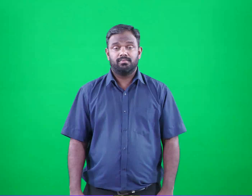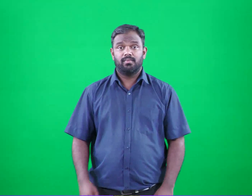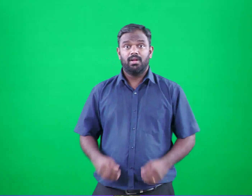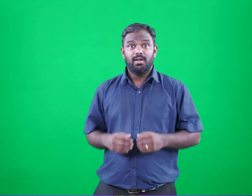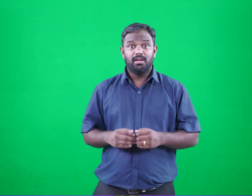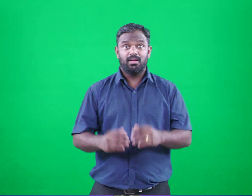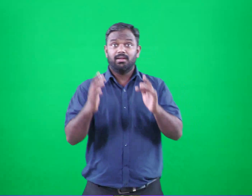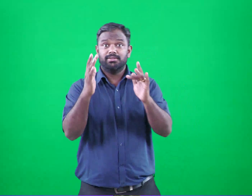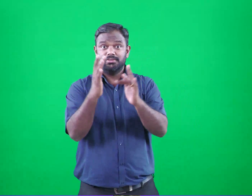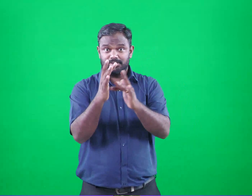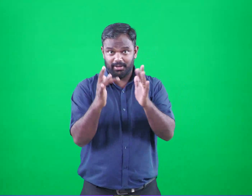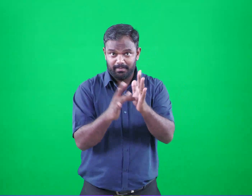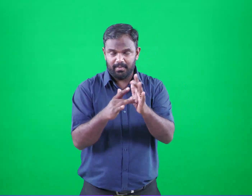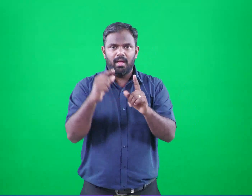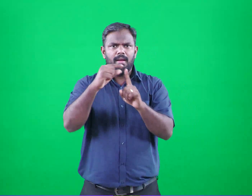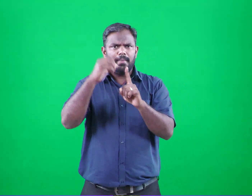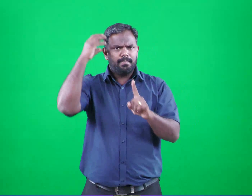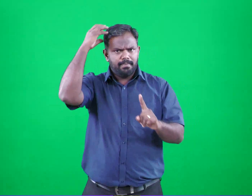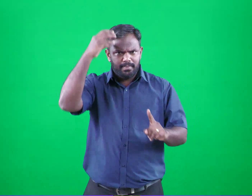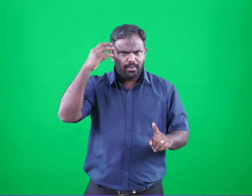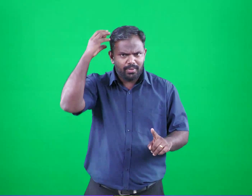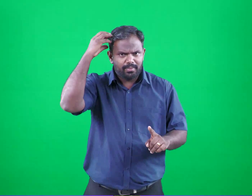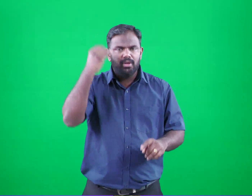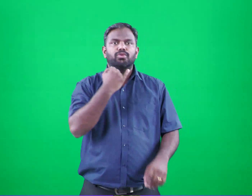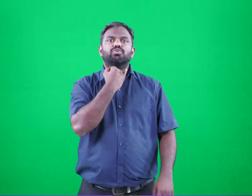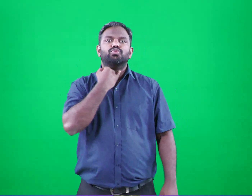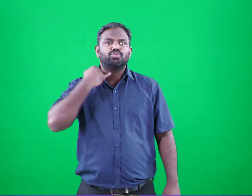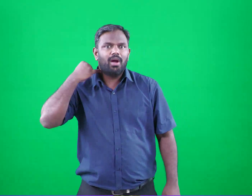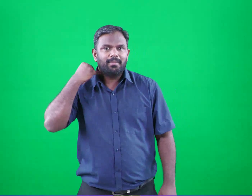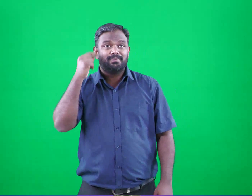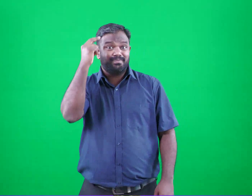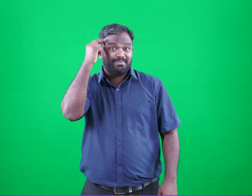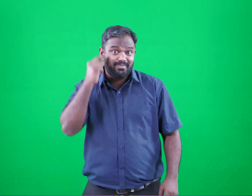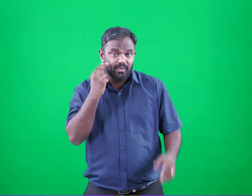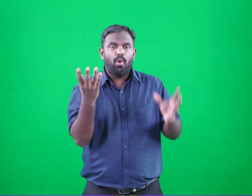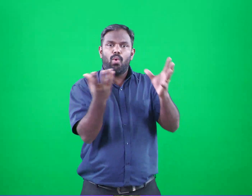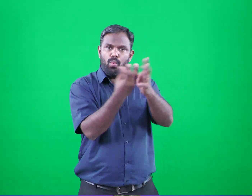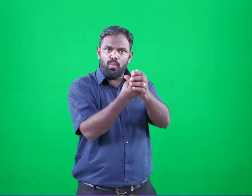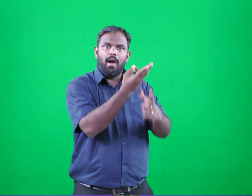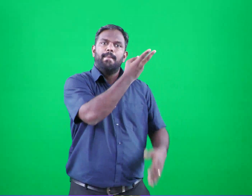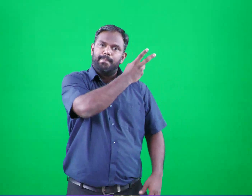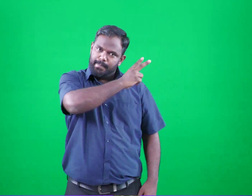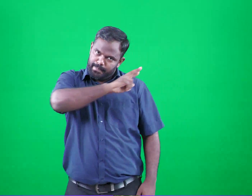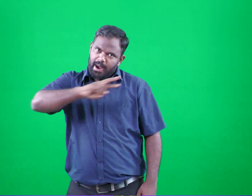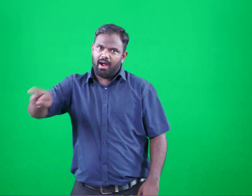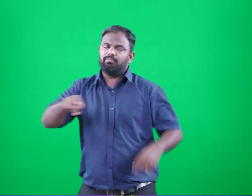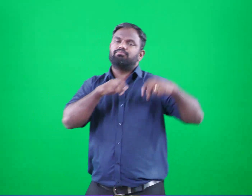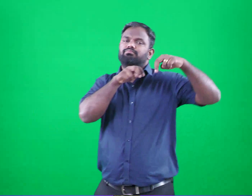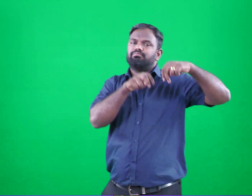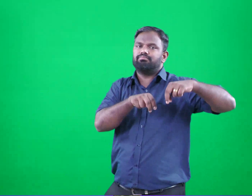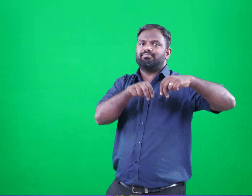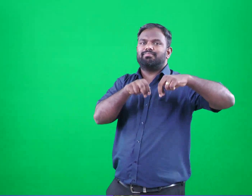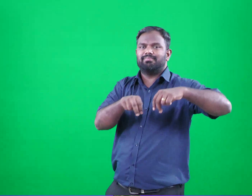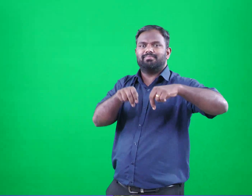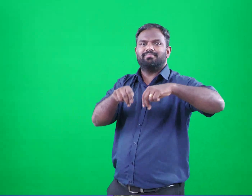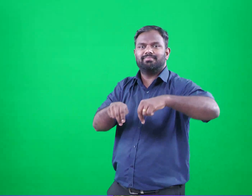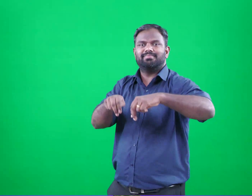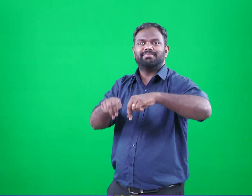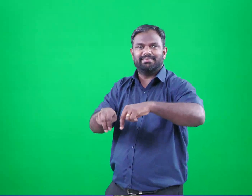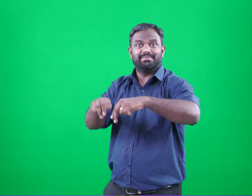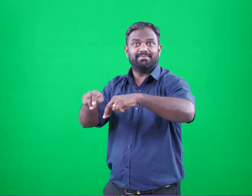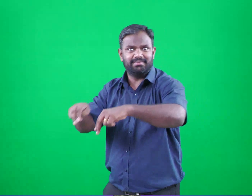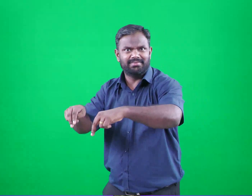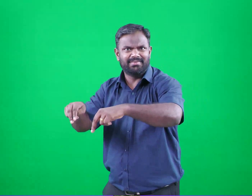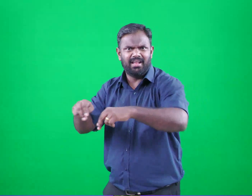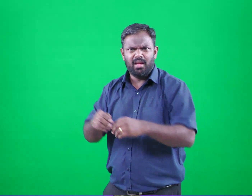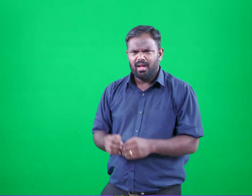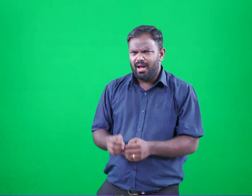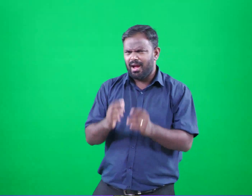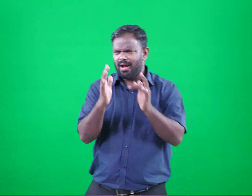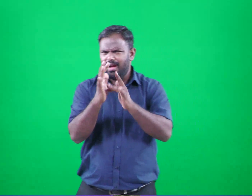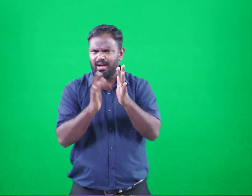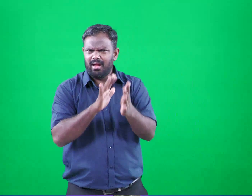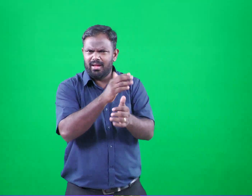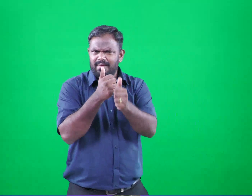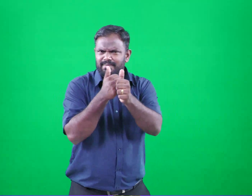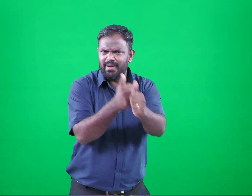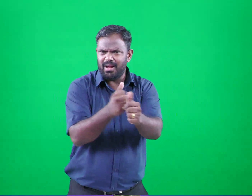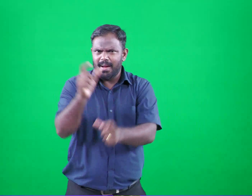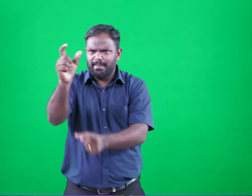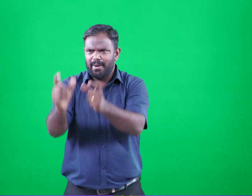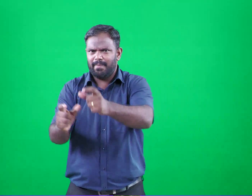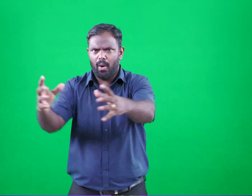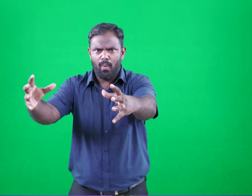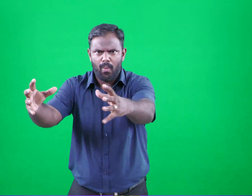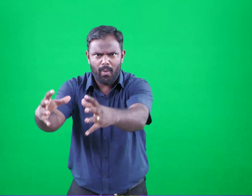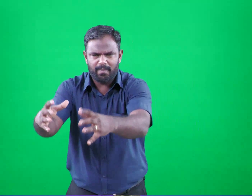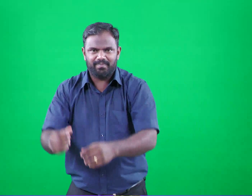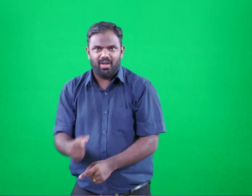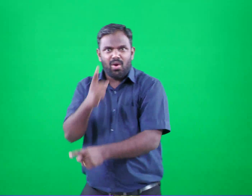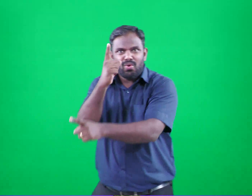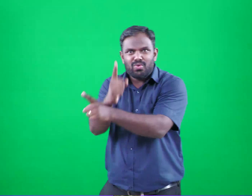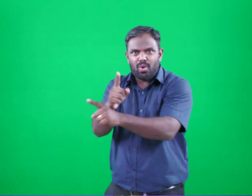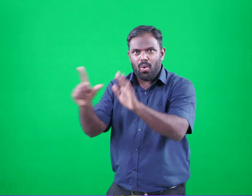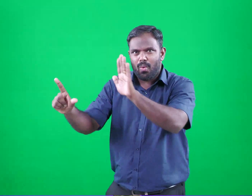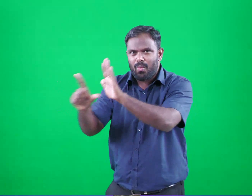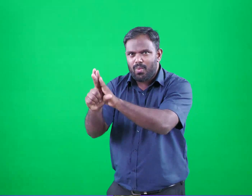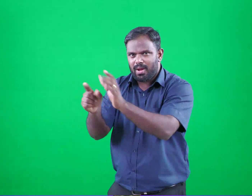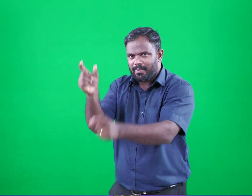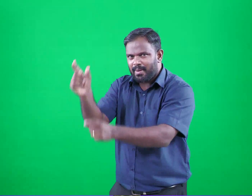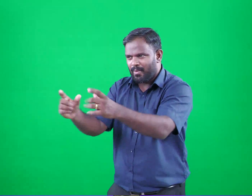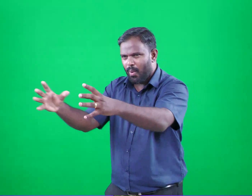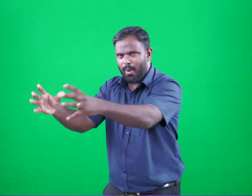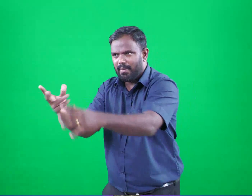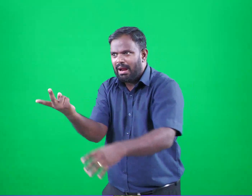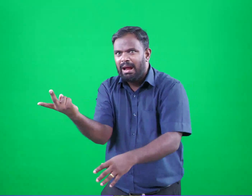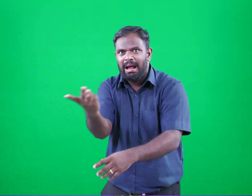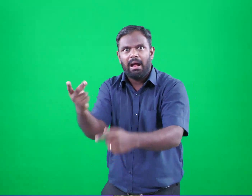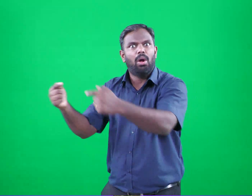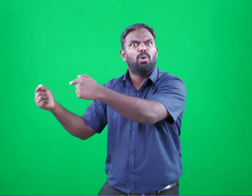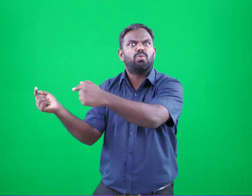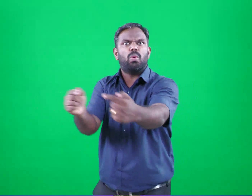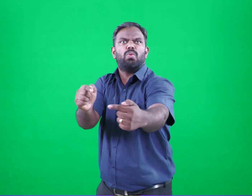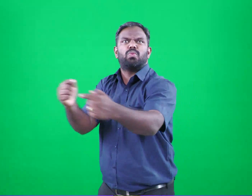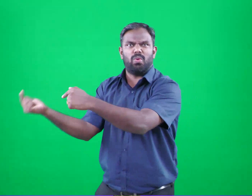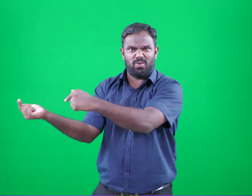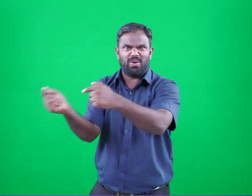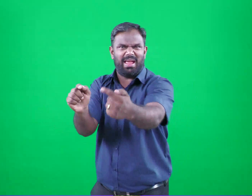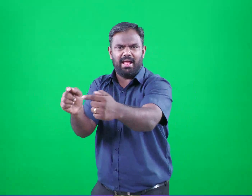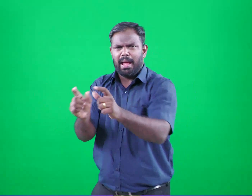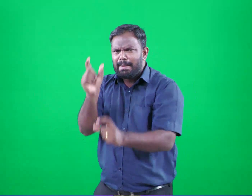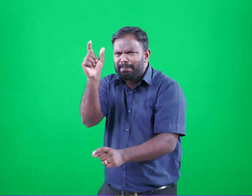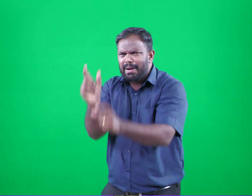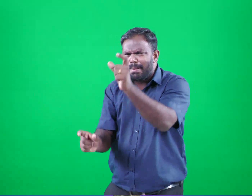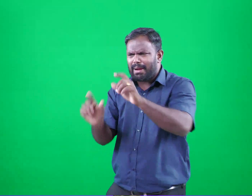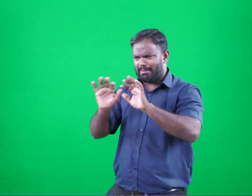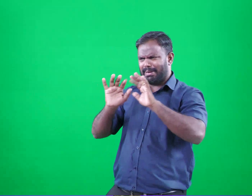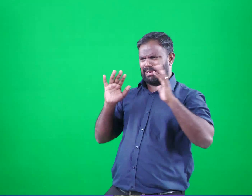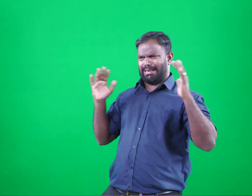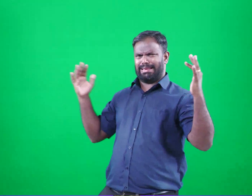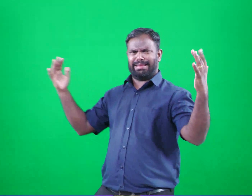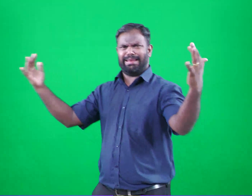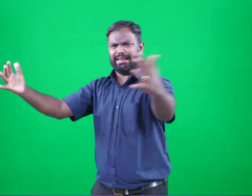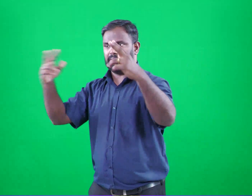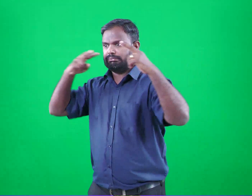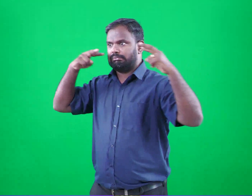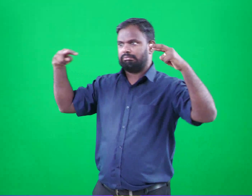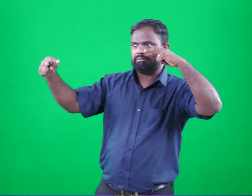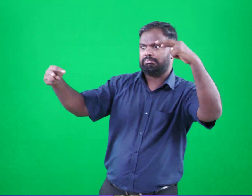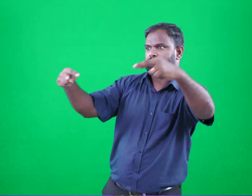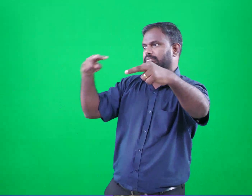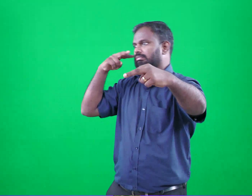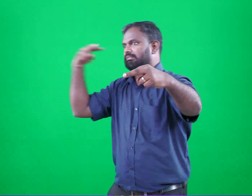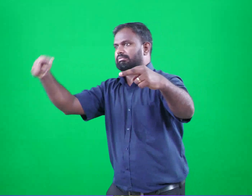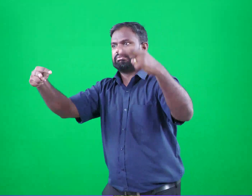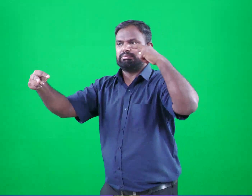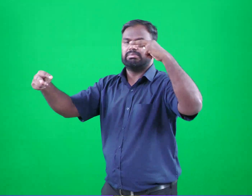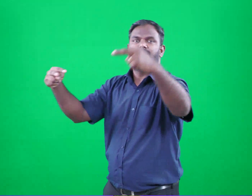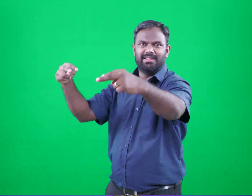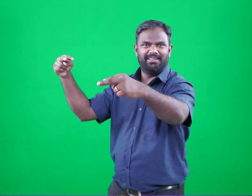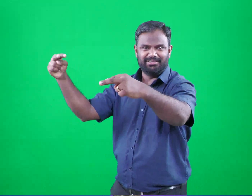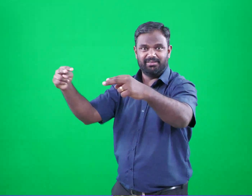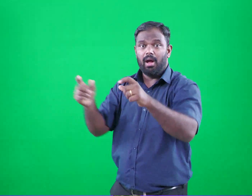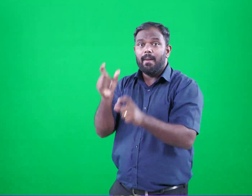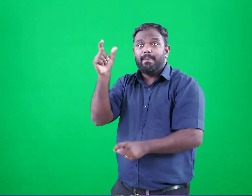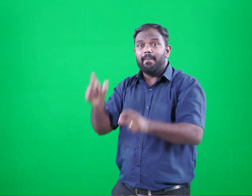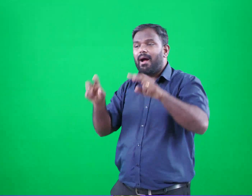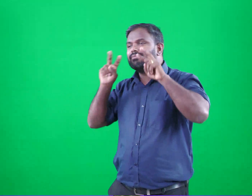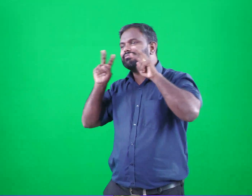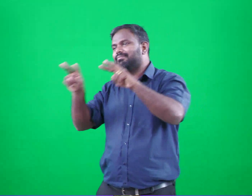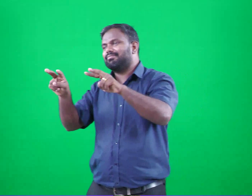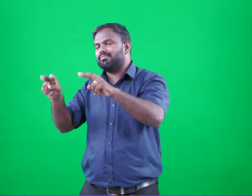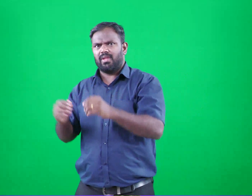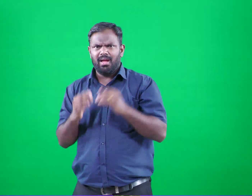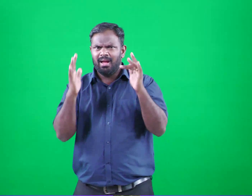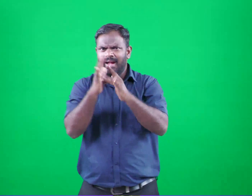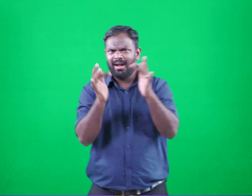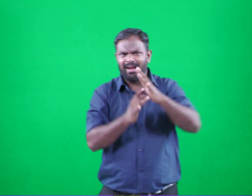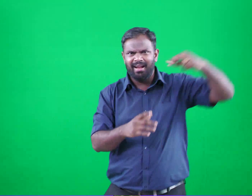When they returned to the other disciples, they saw a large crowd around them, and scribes arguing with them.